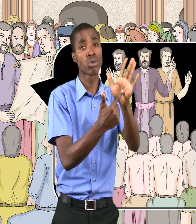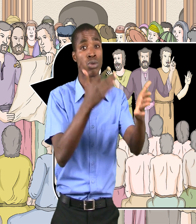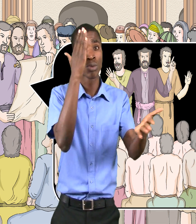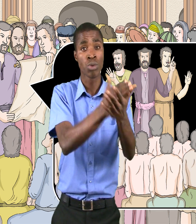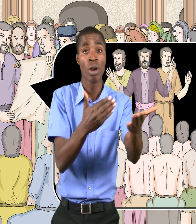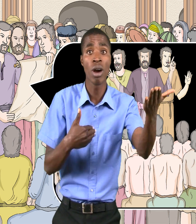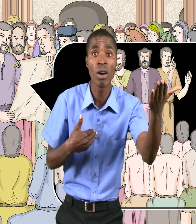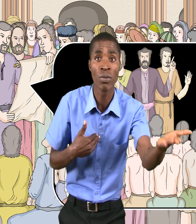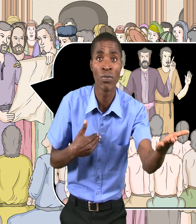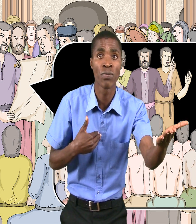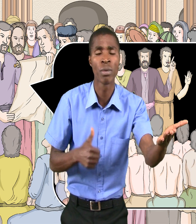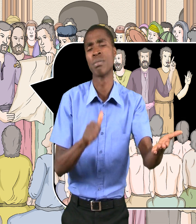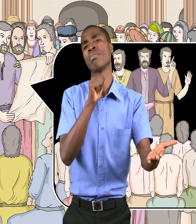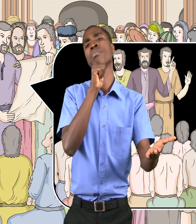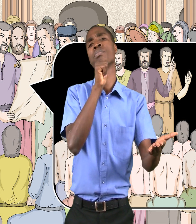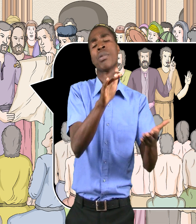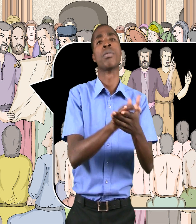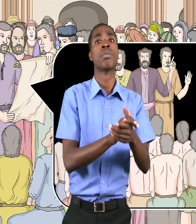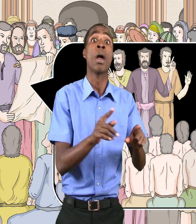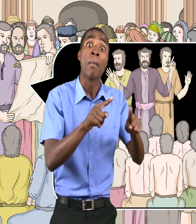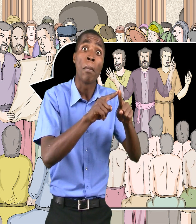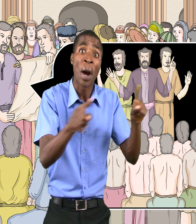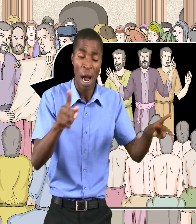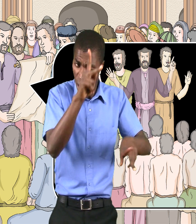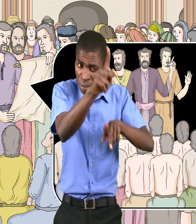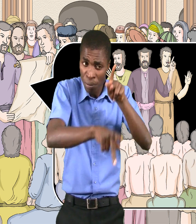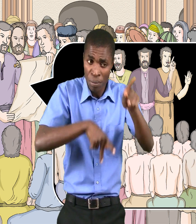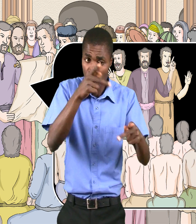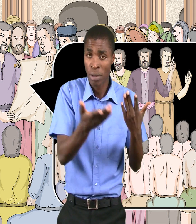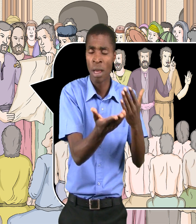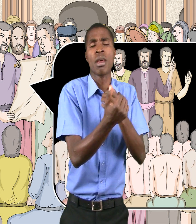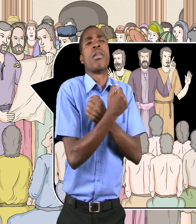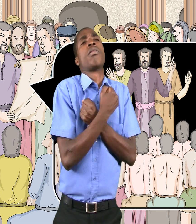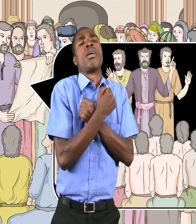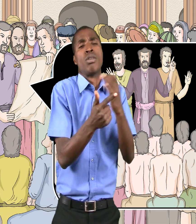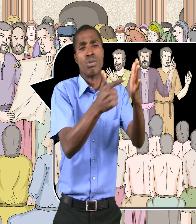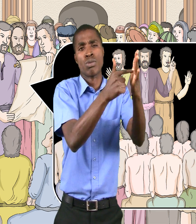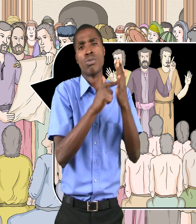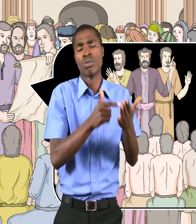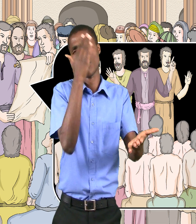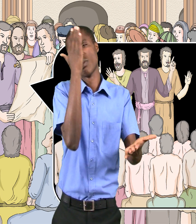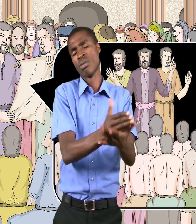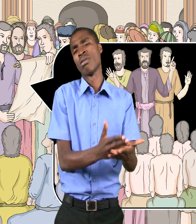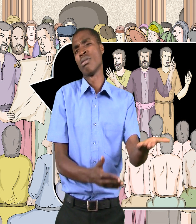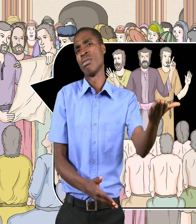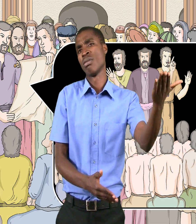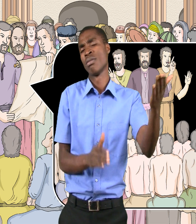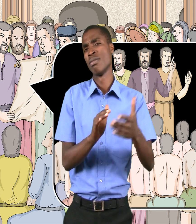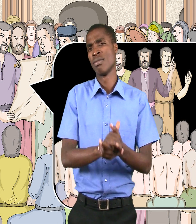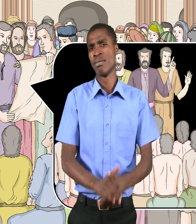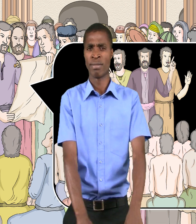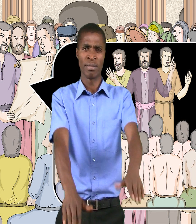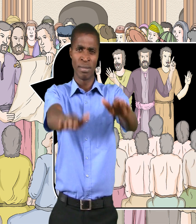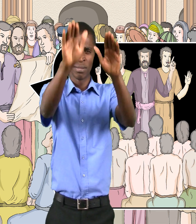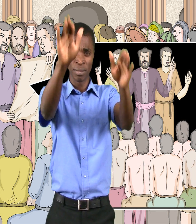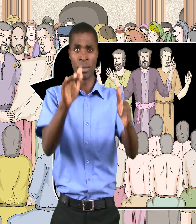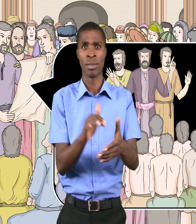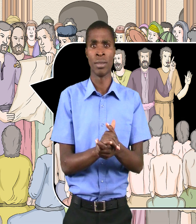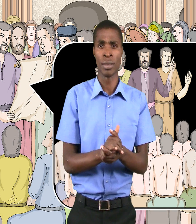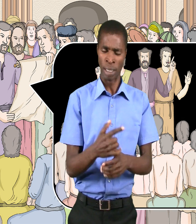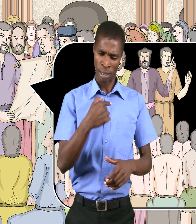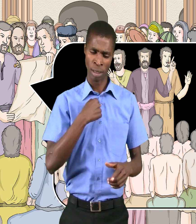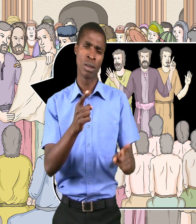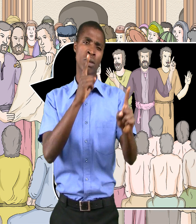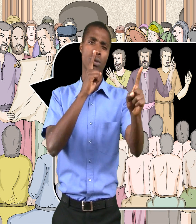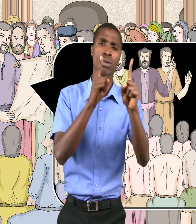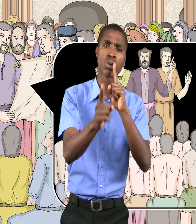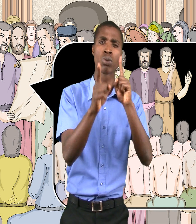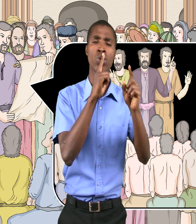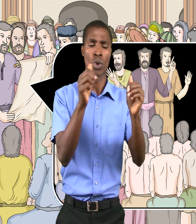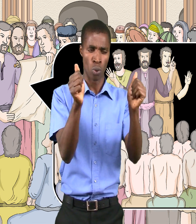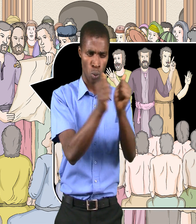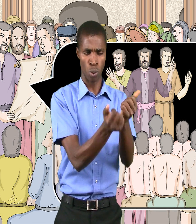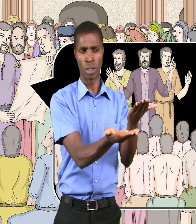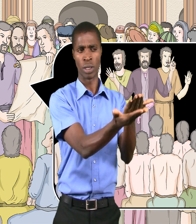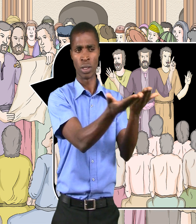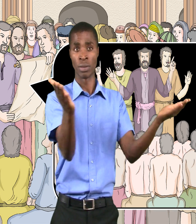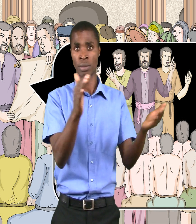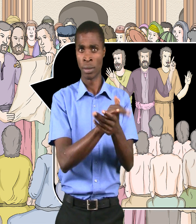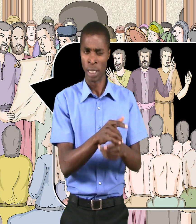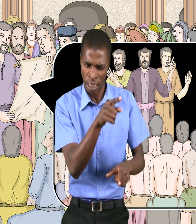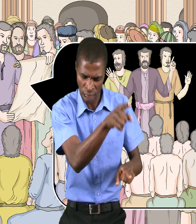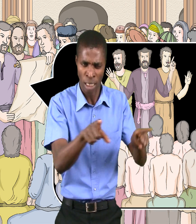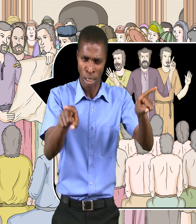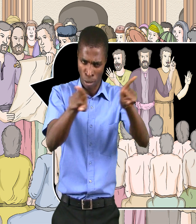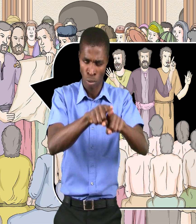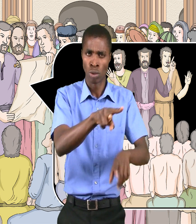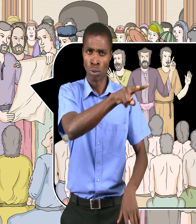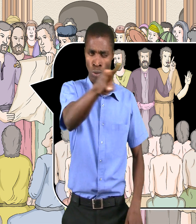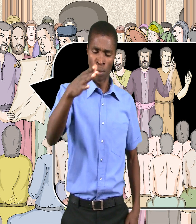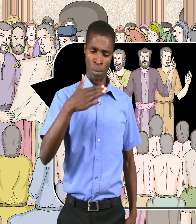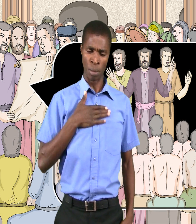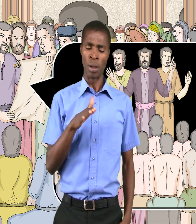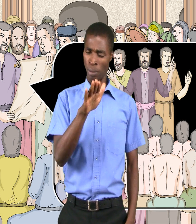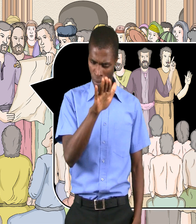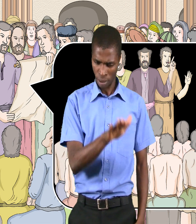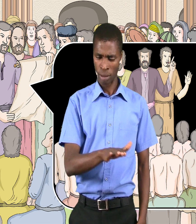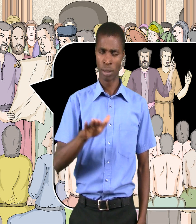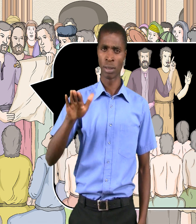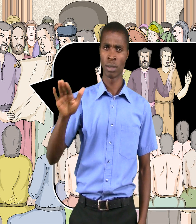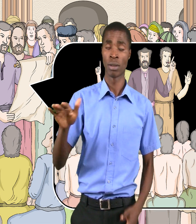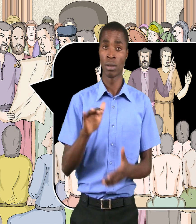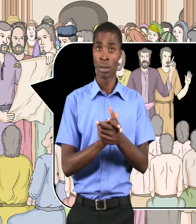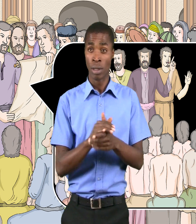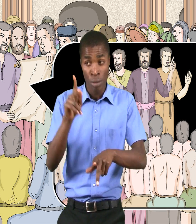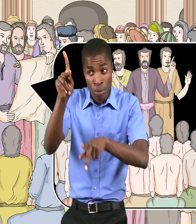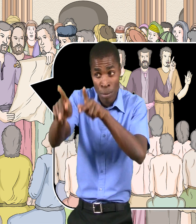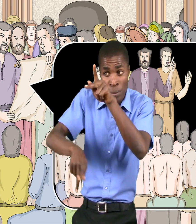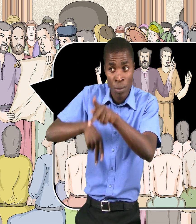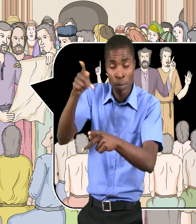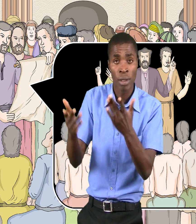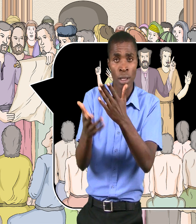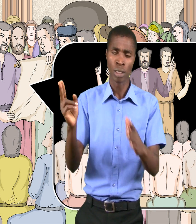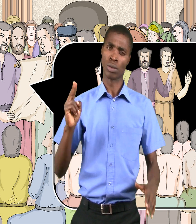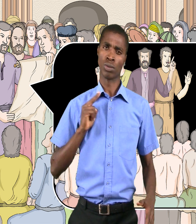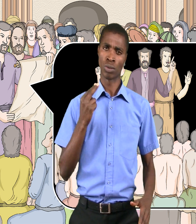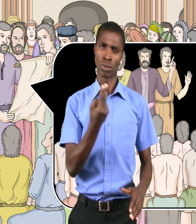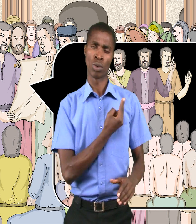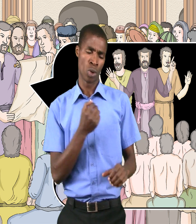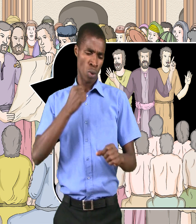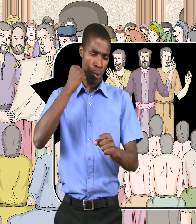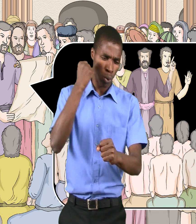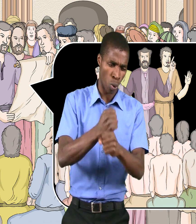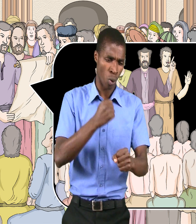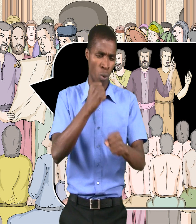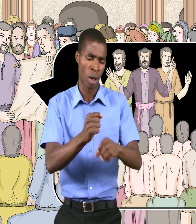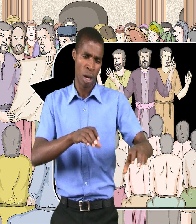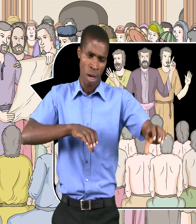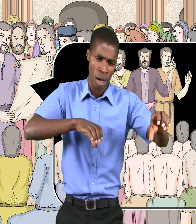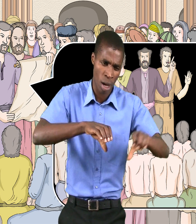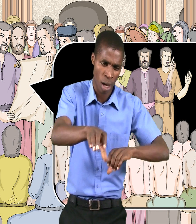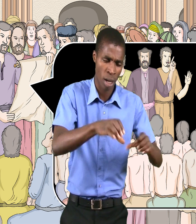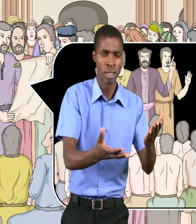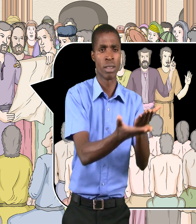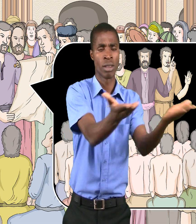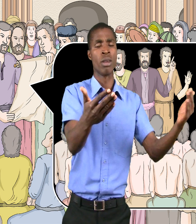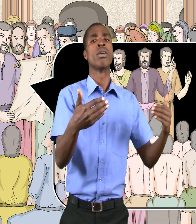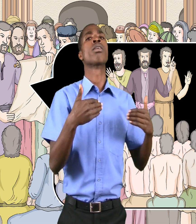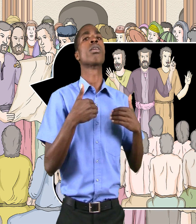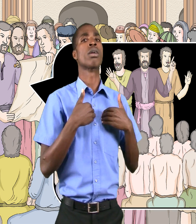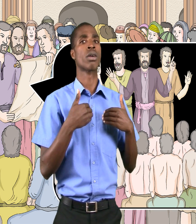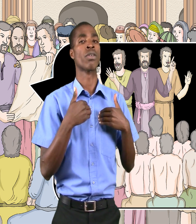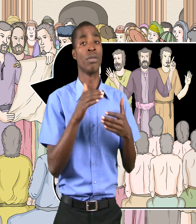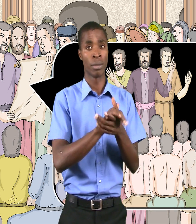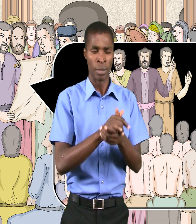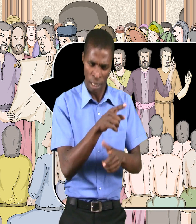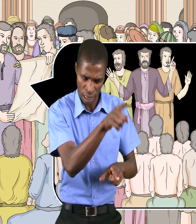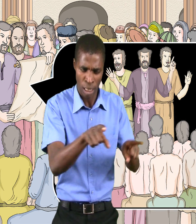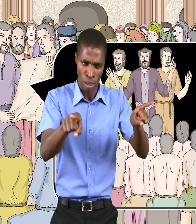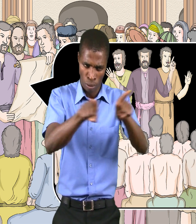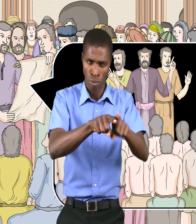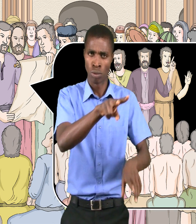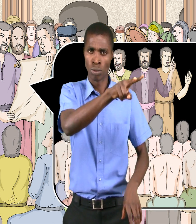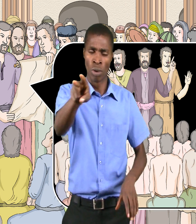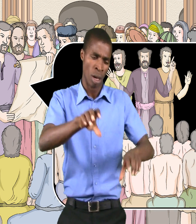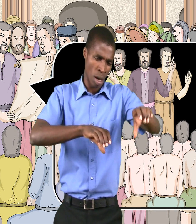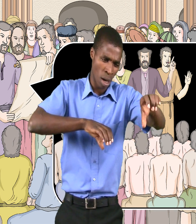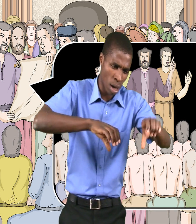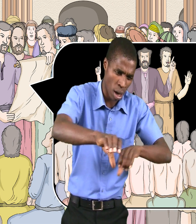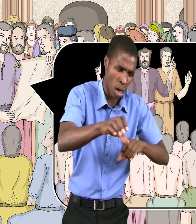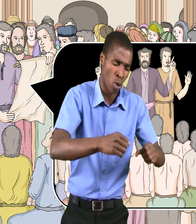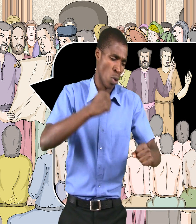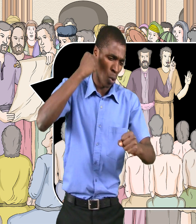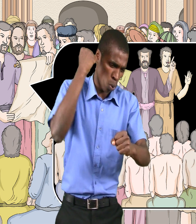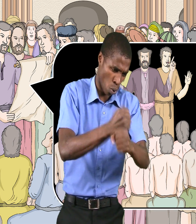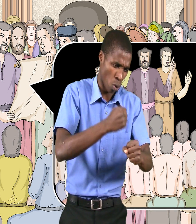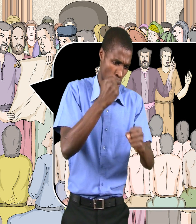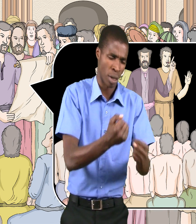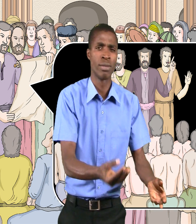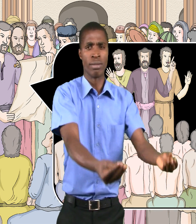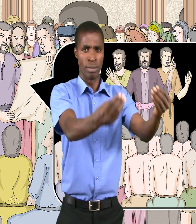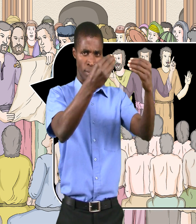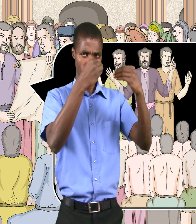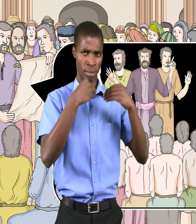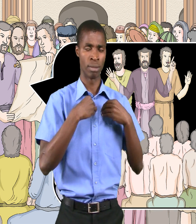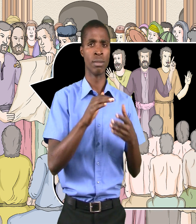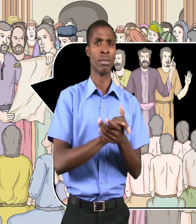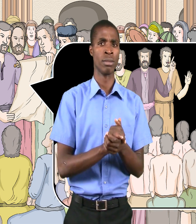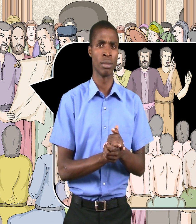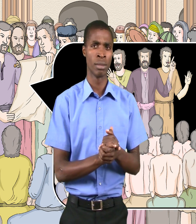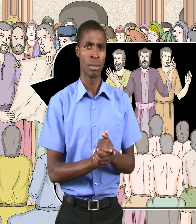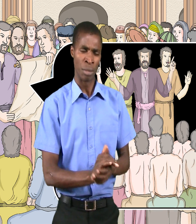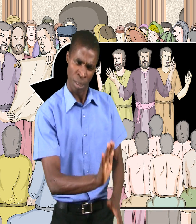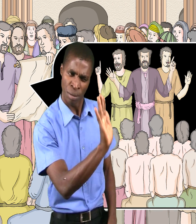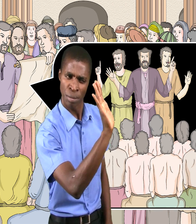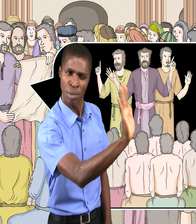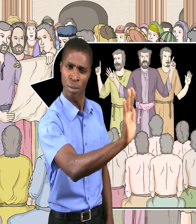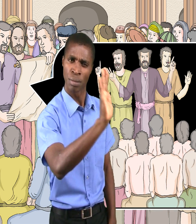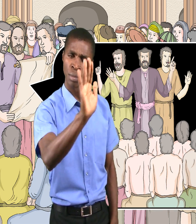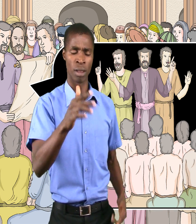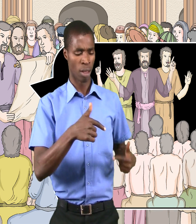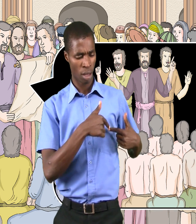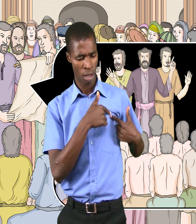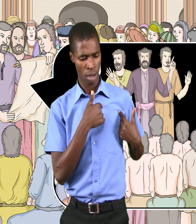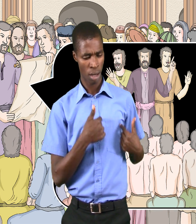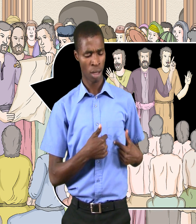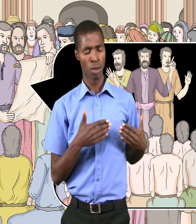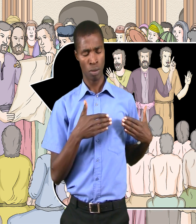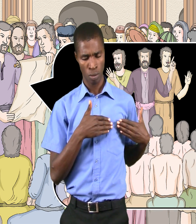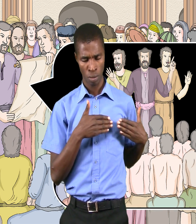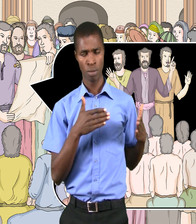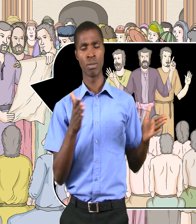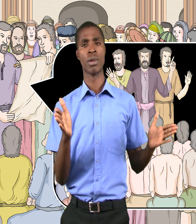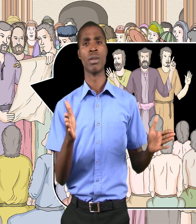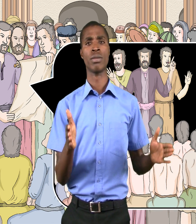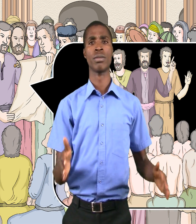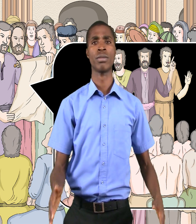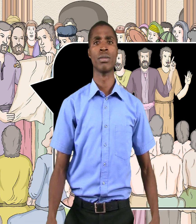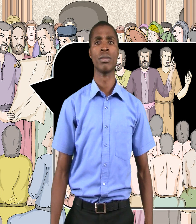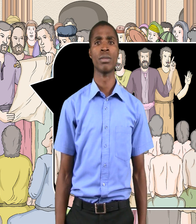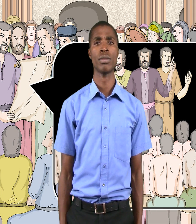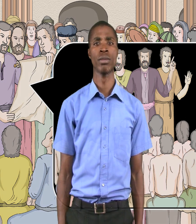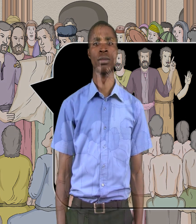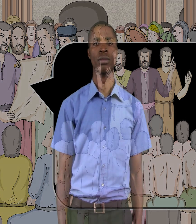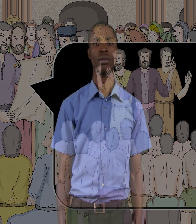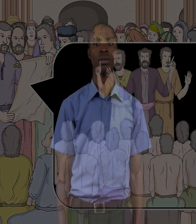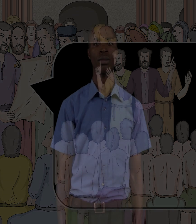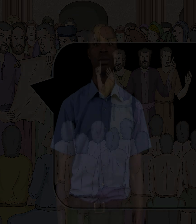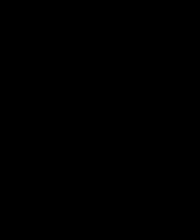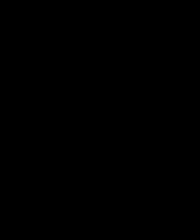As a fair exchange, I ask you as my children: Open wide your hearts also.